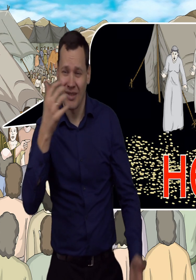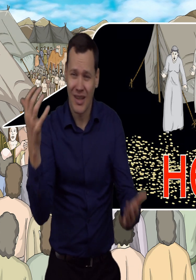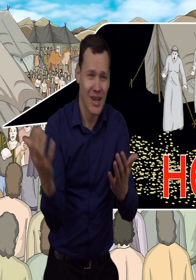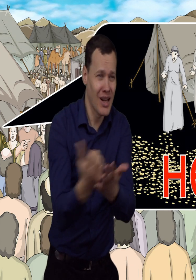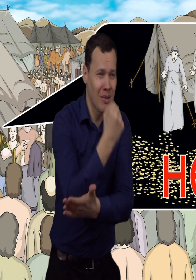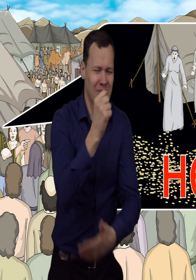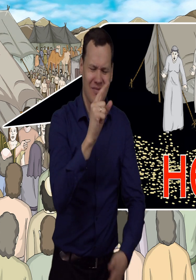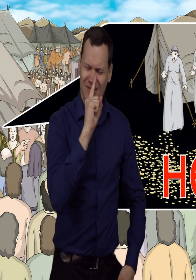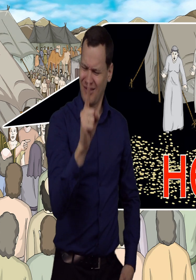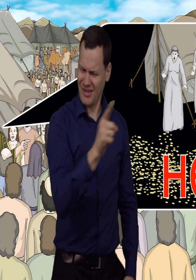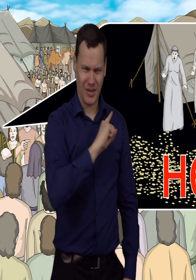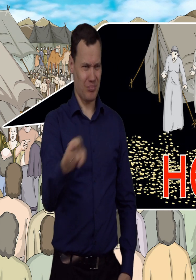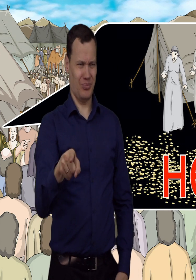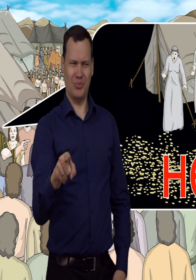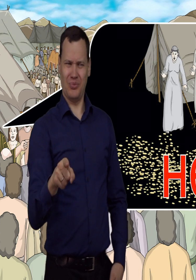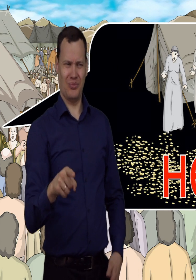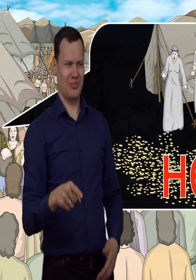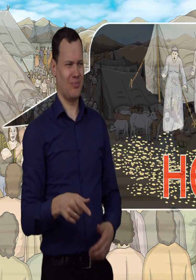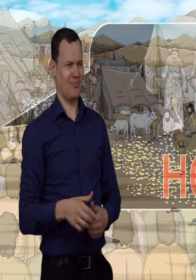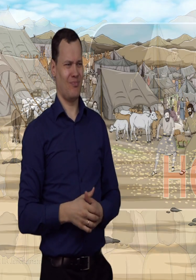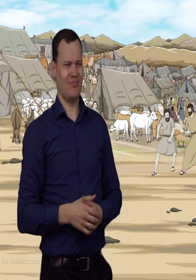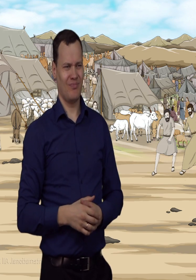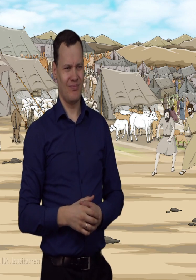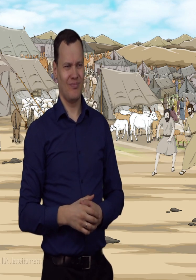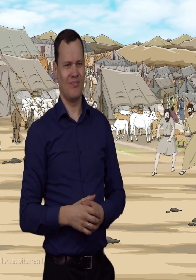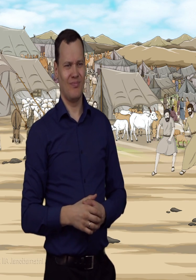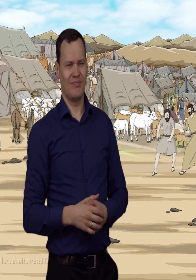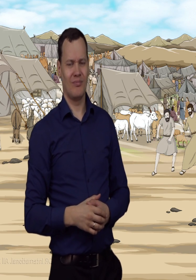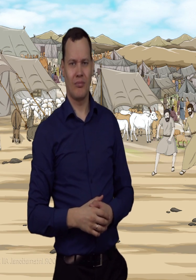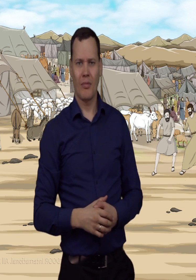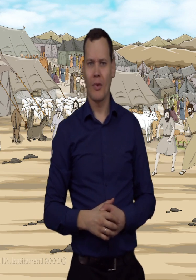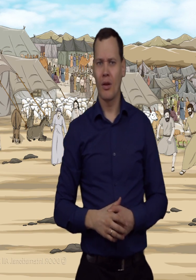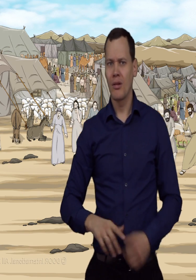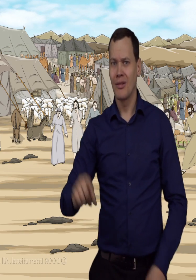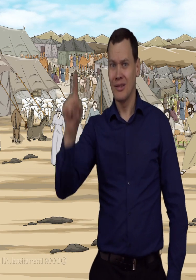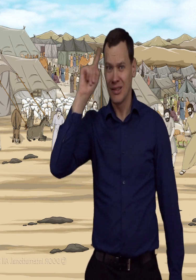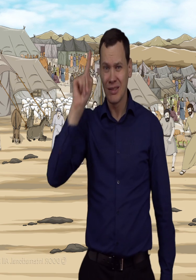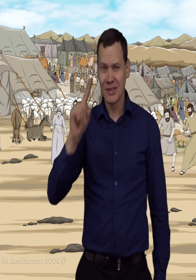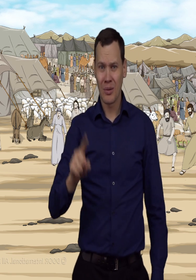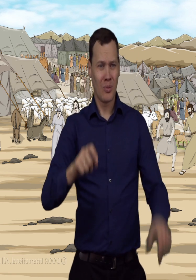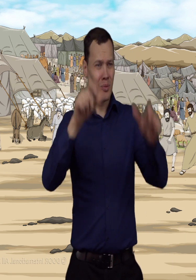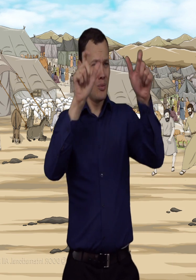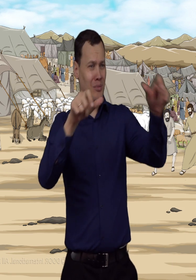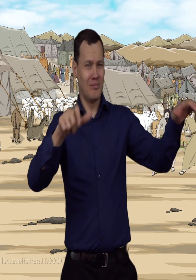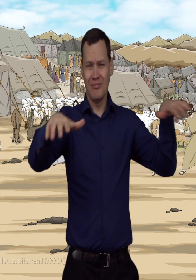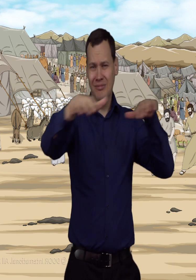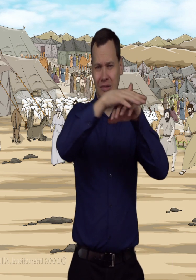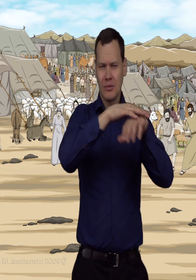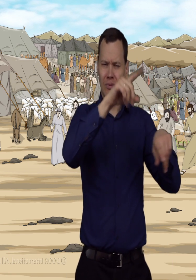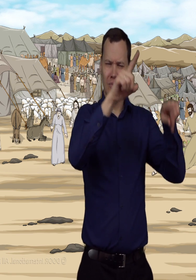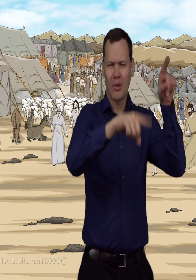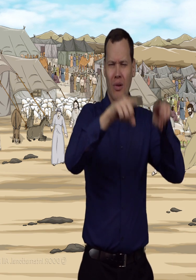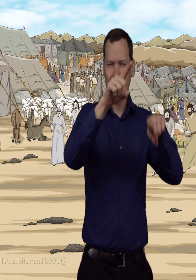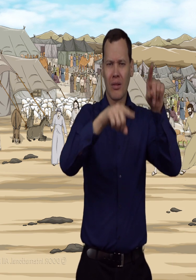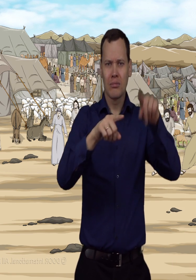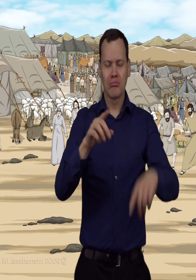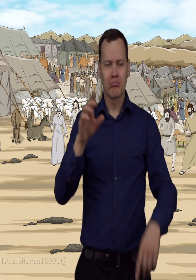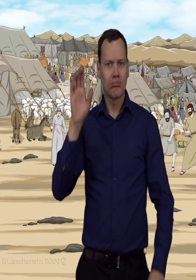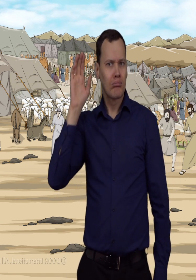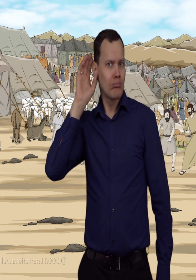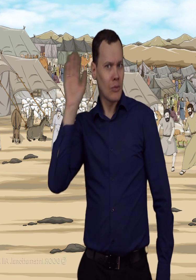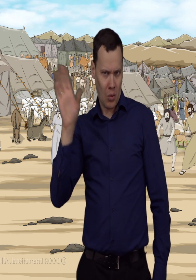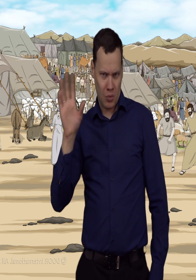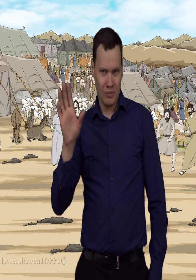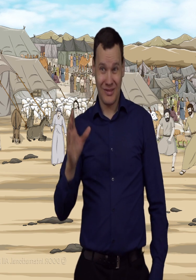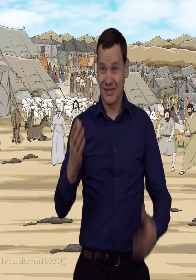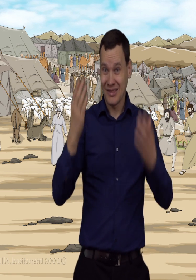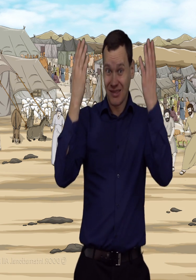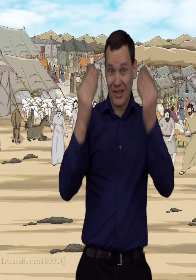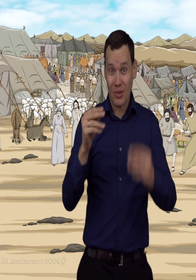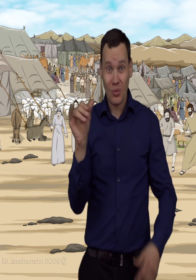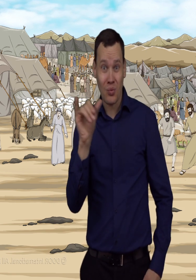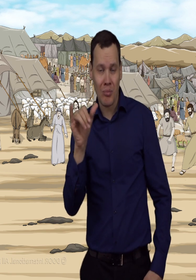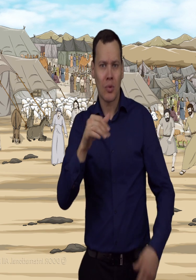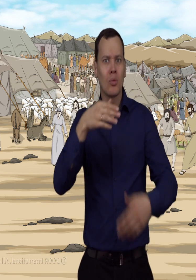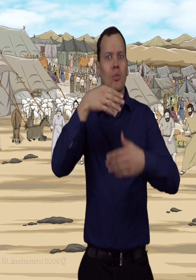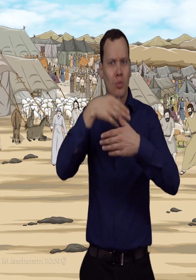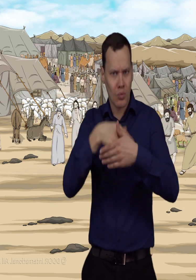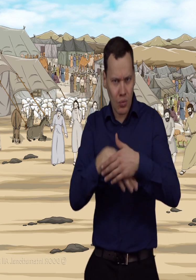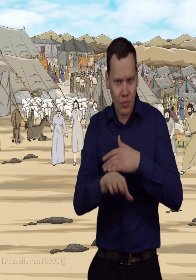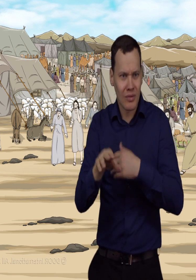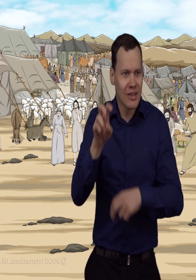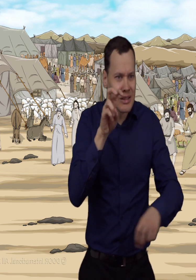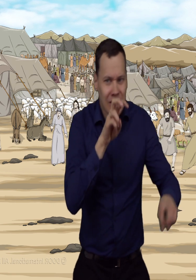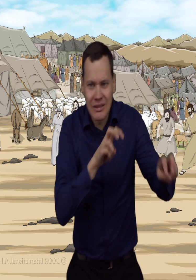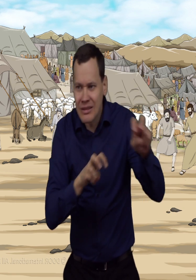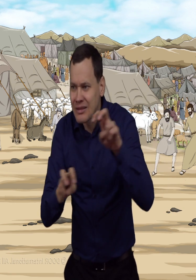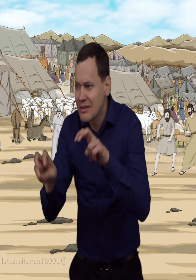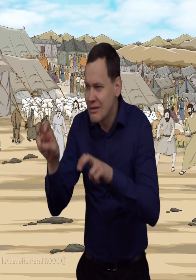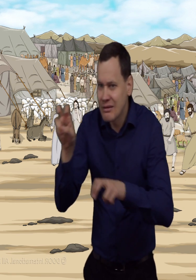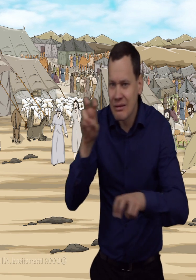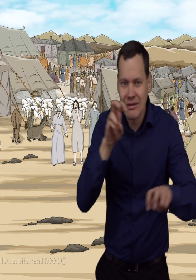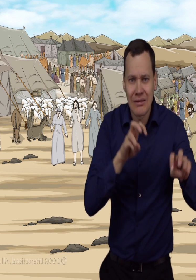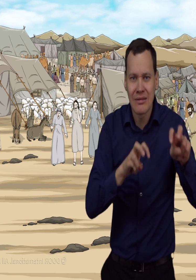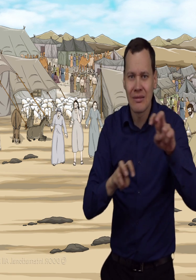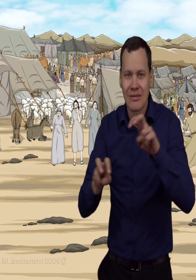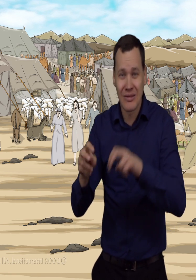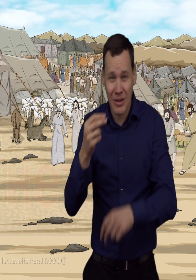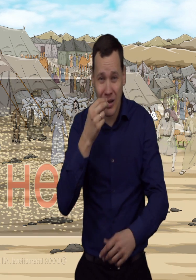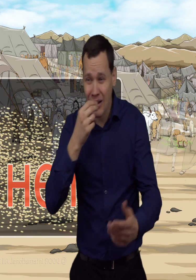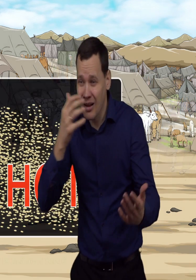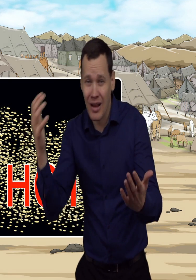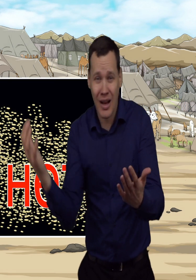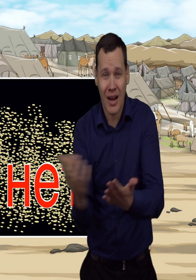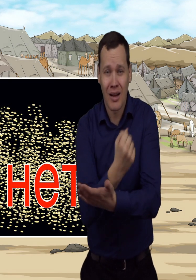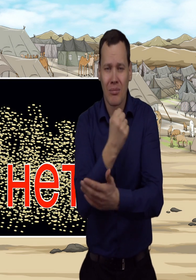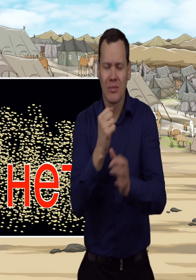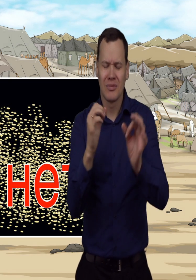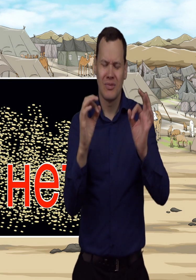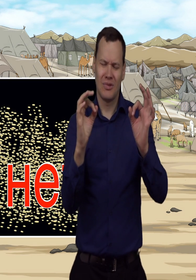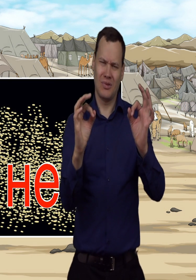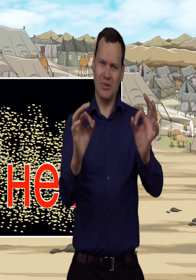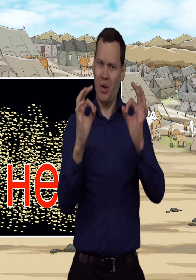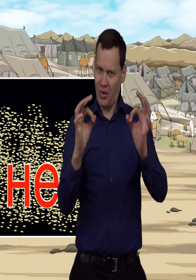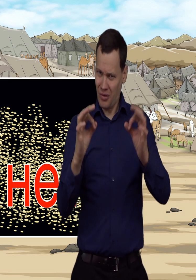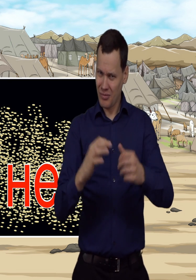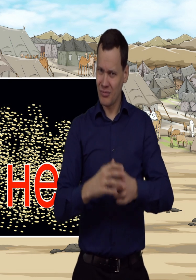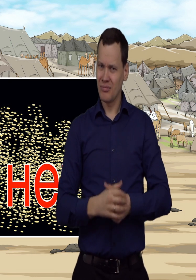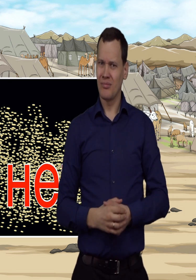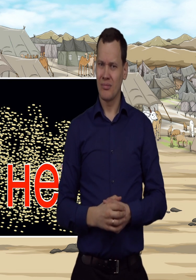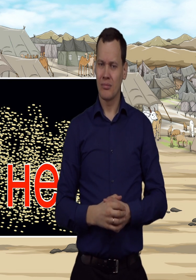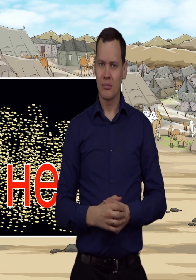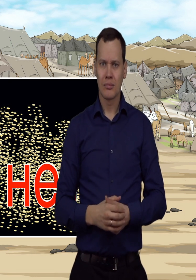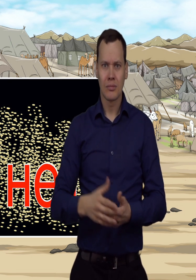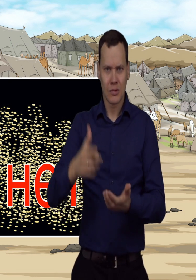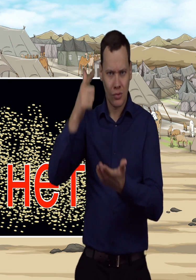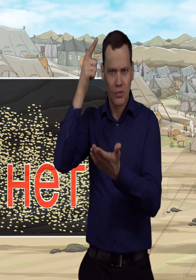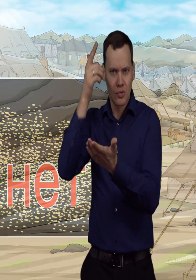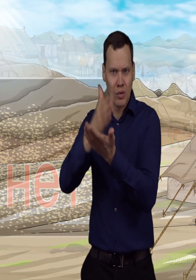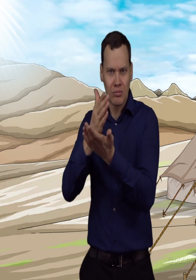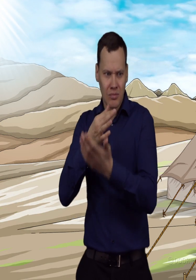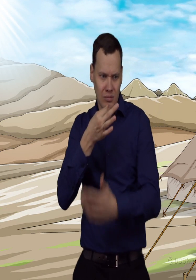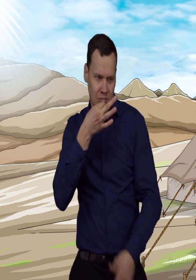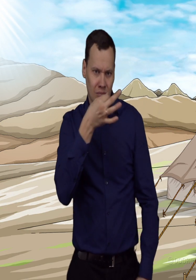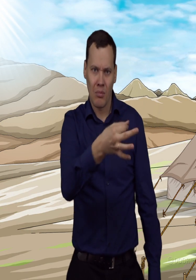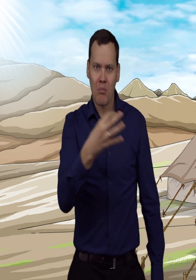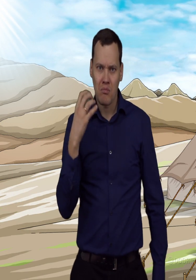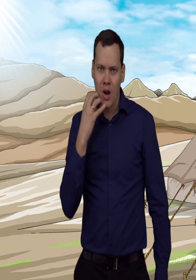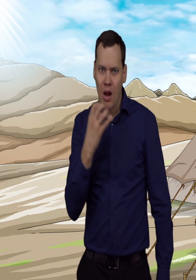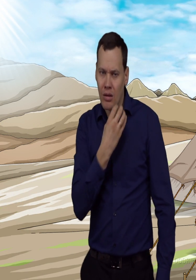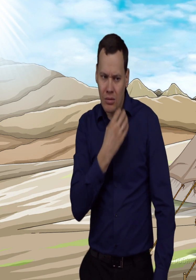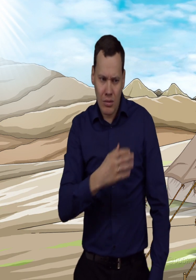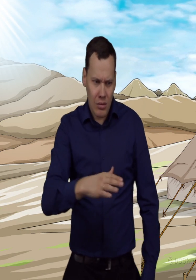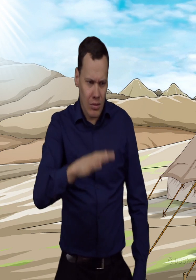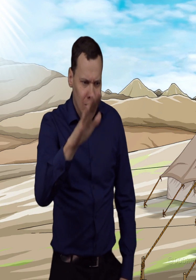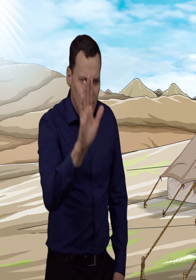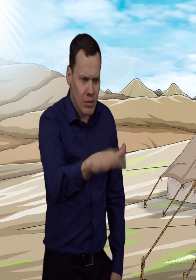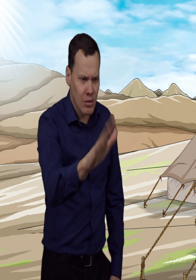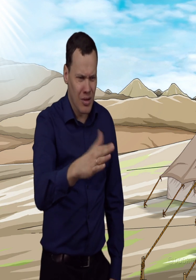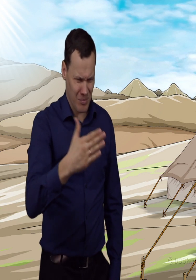Yet on the seventh day some of the people went out to gather, but they did not find anything.